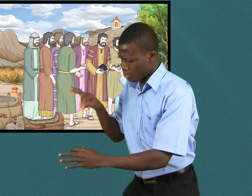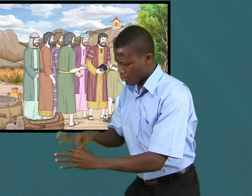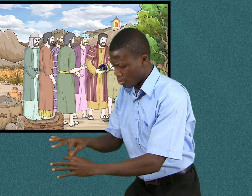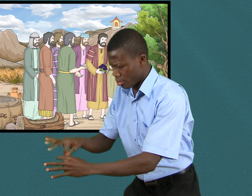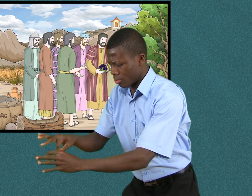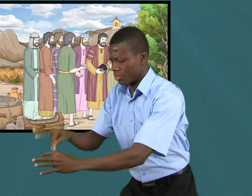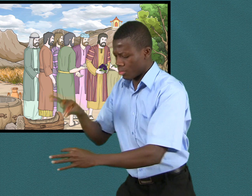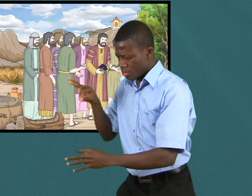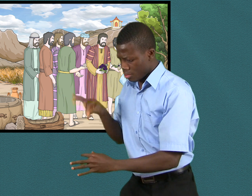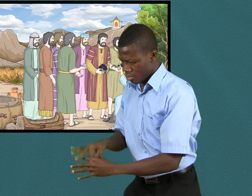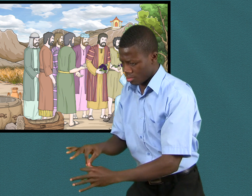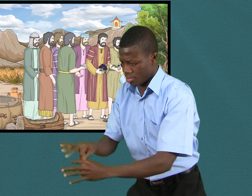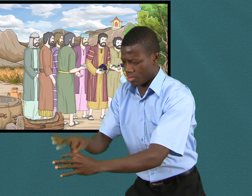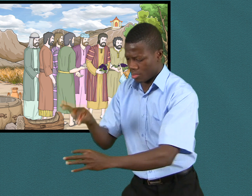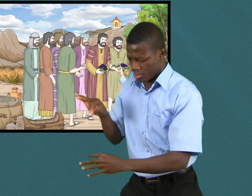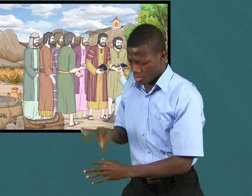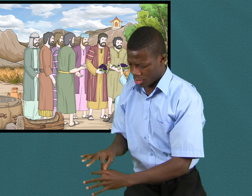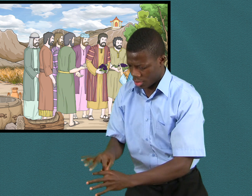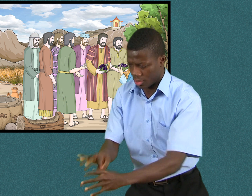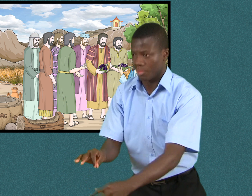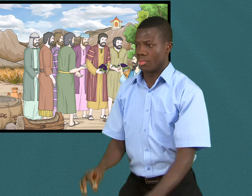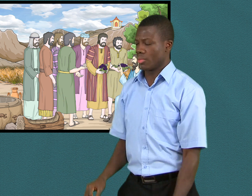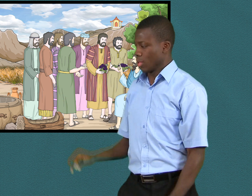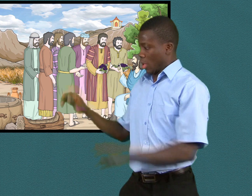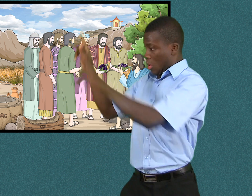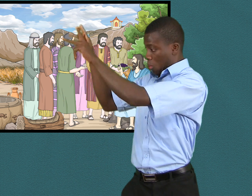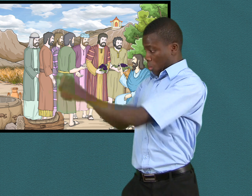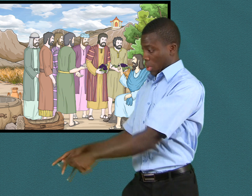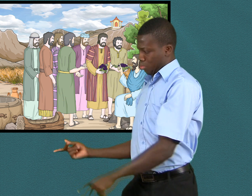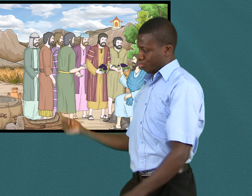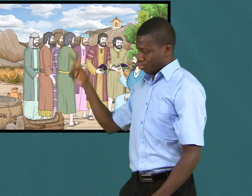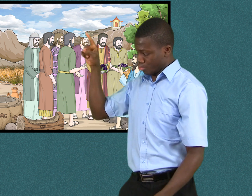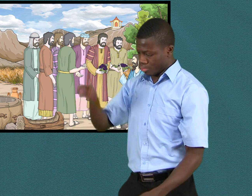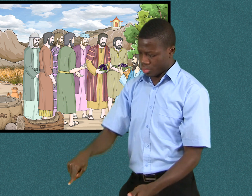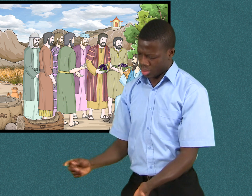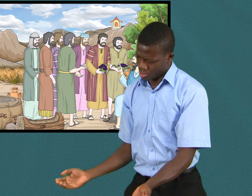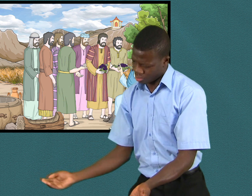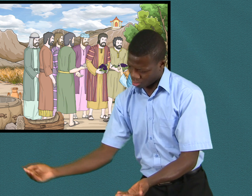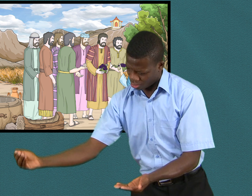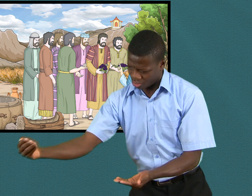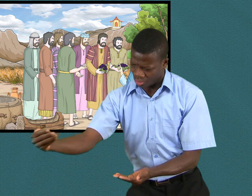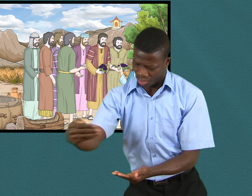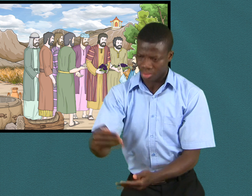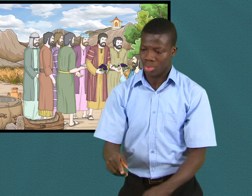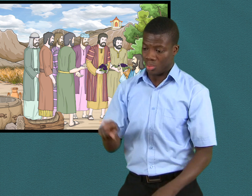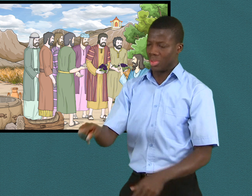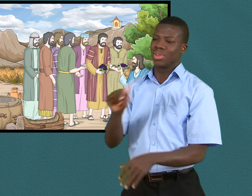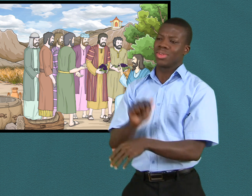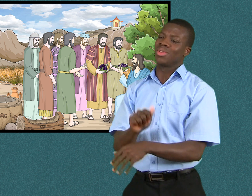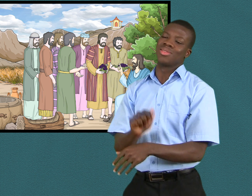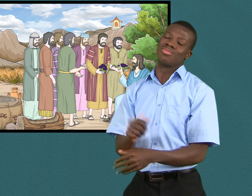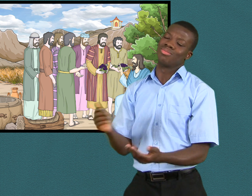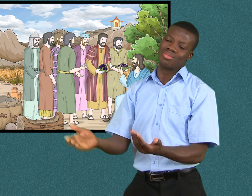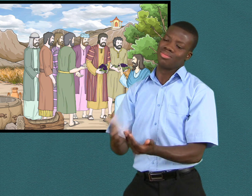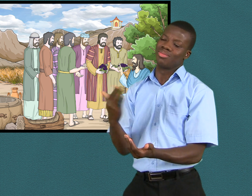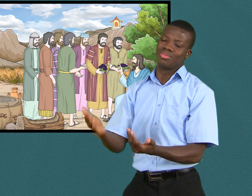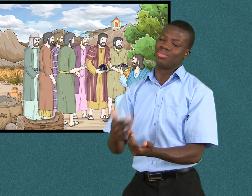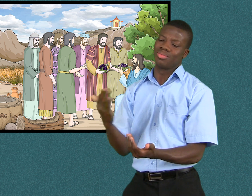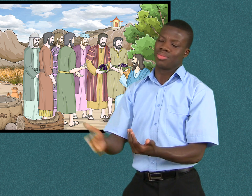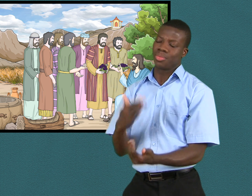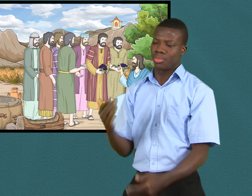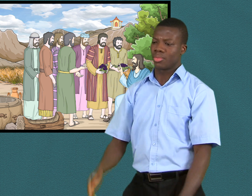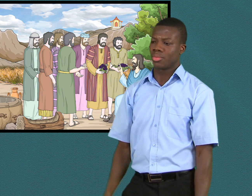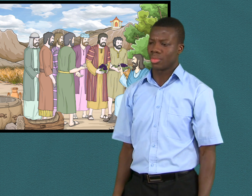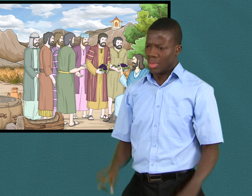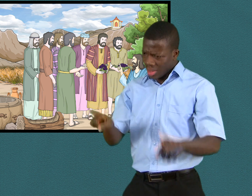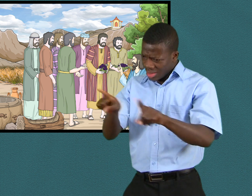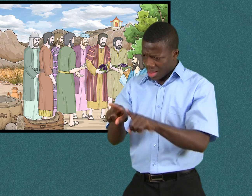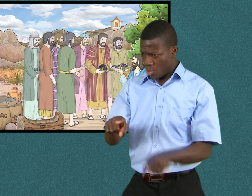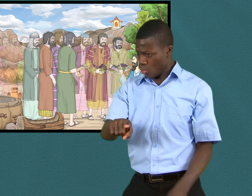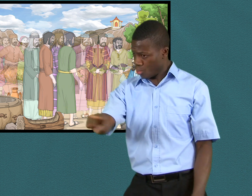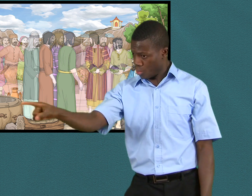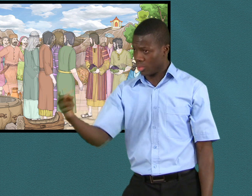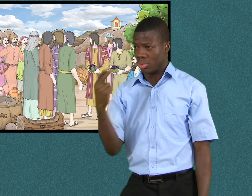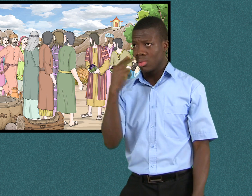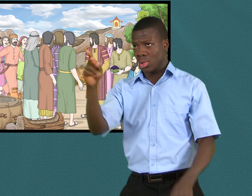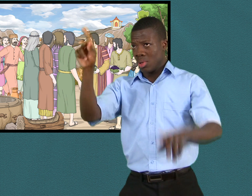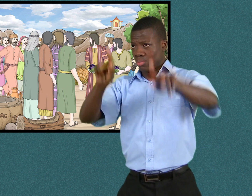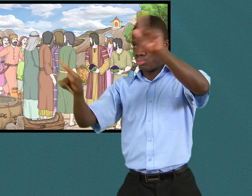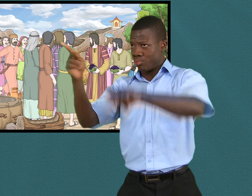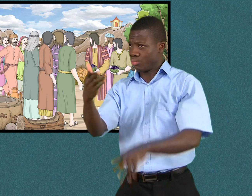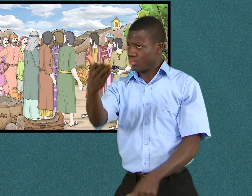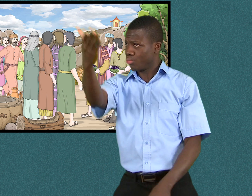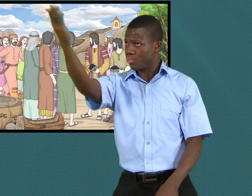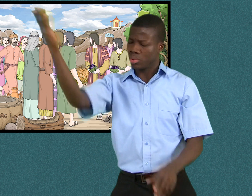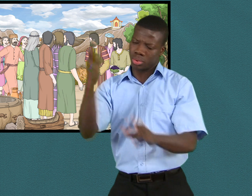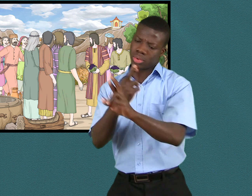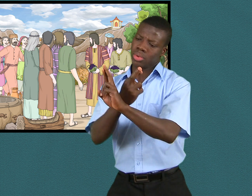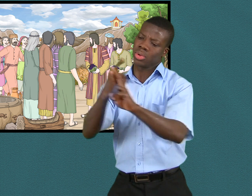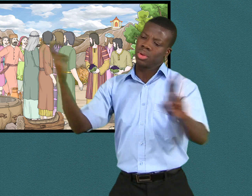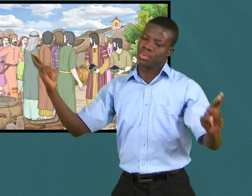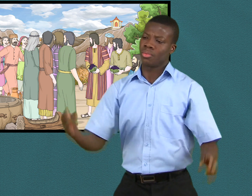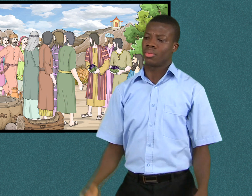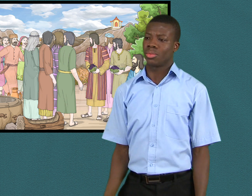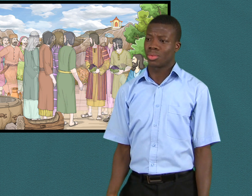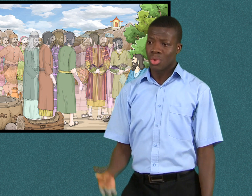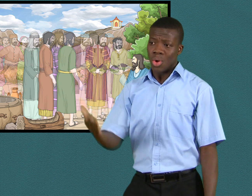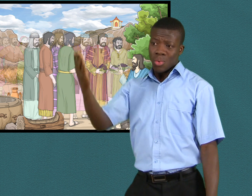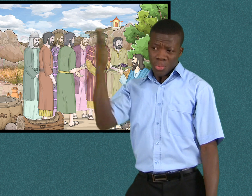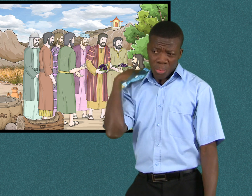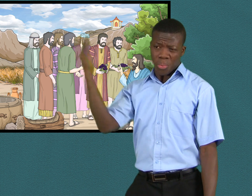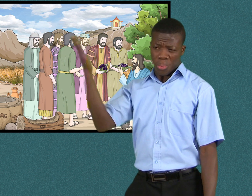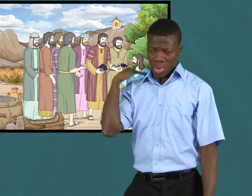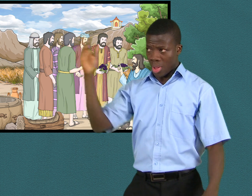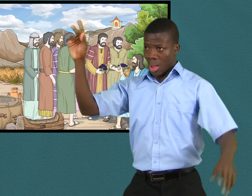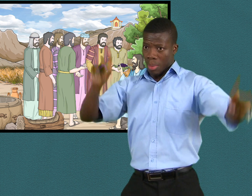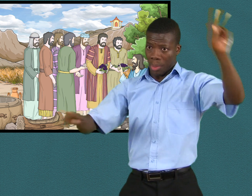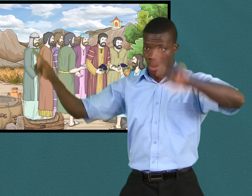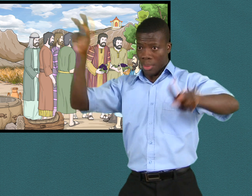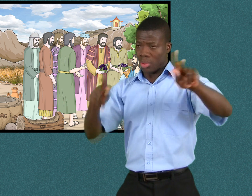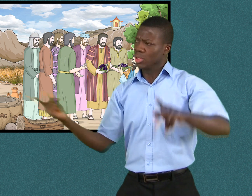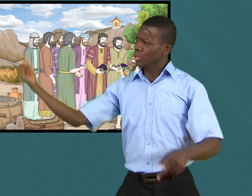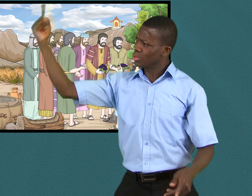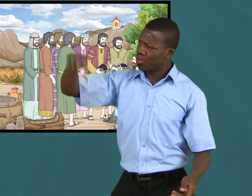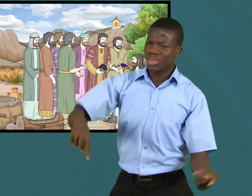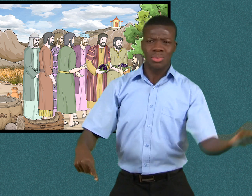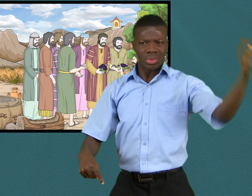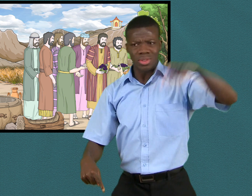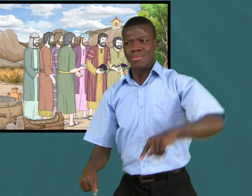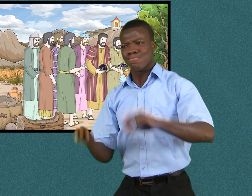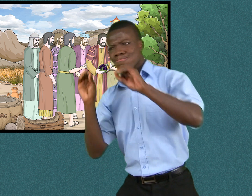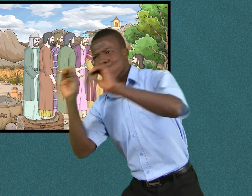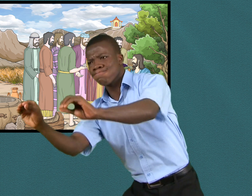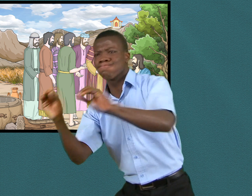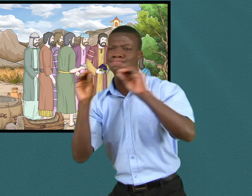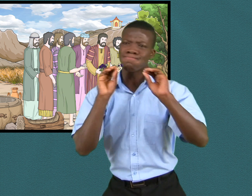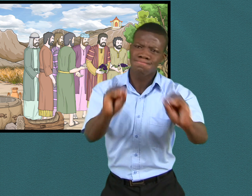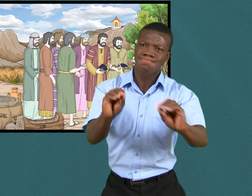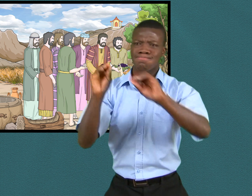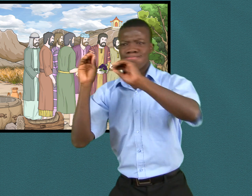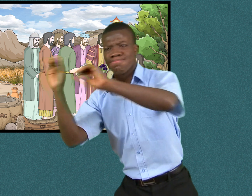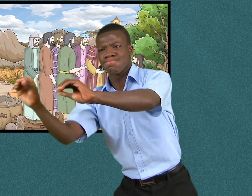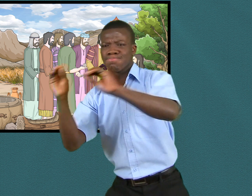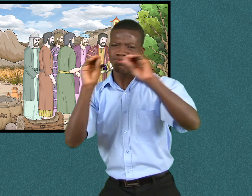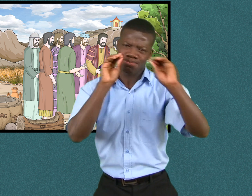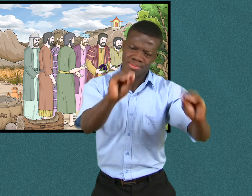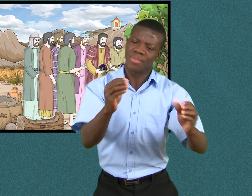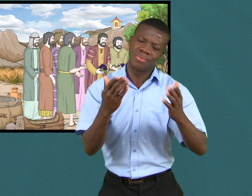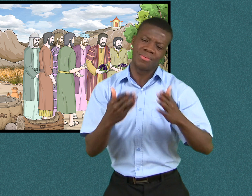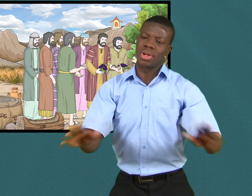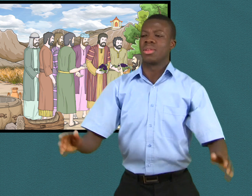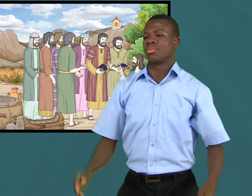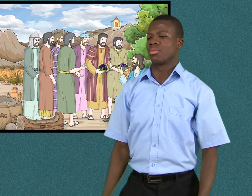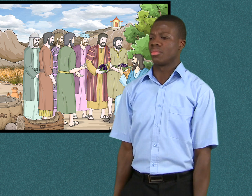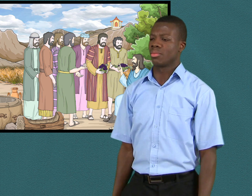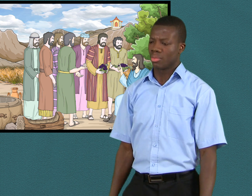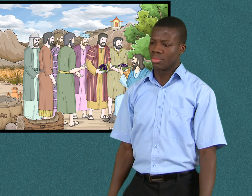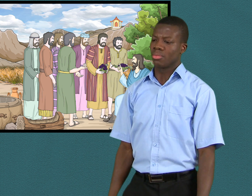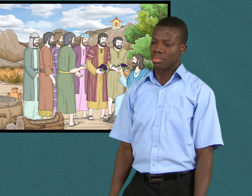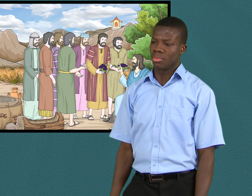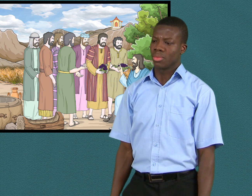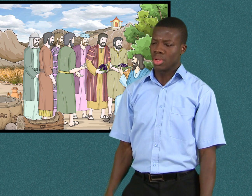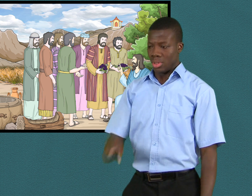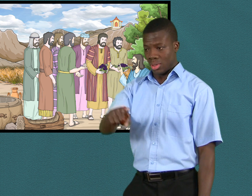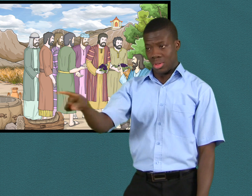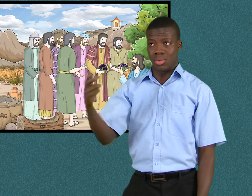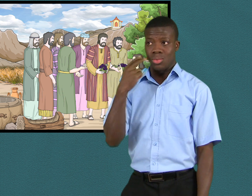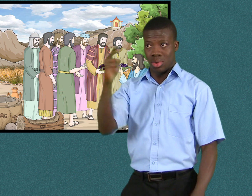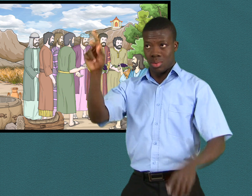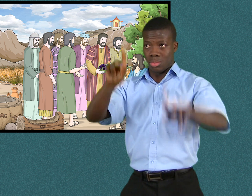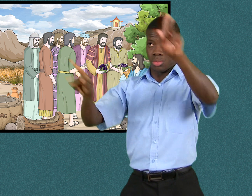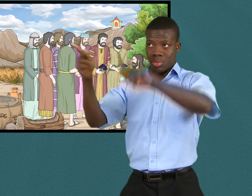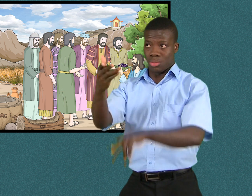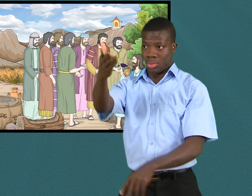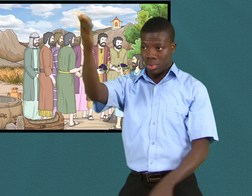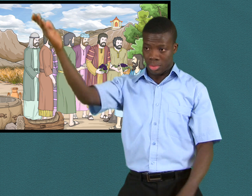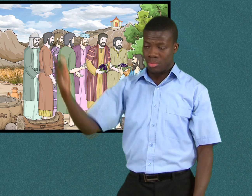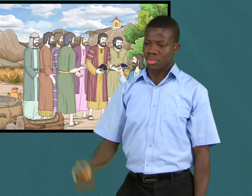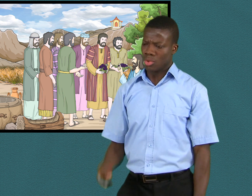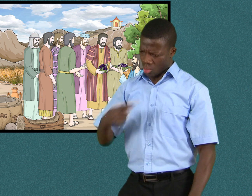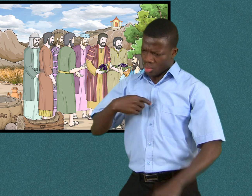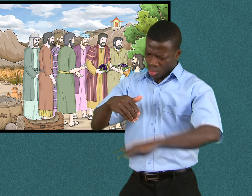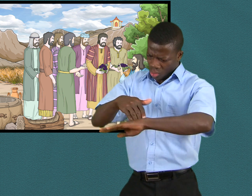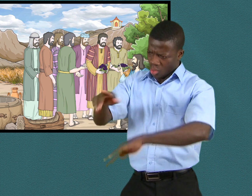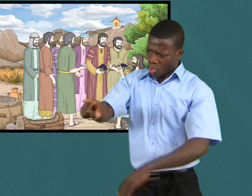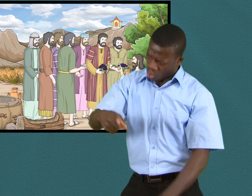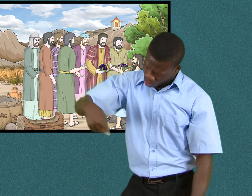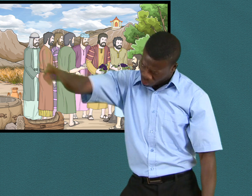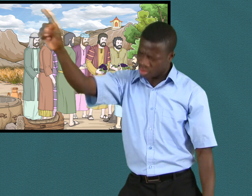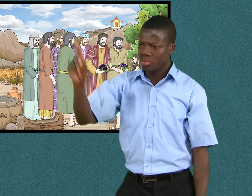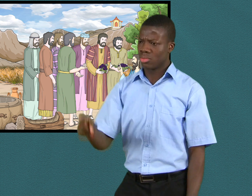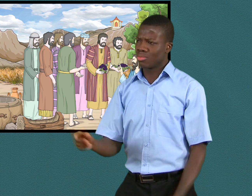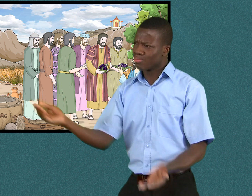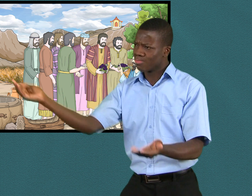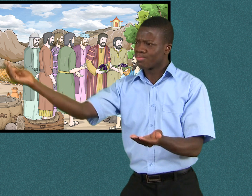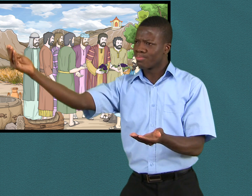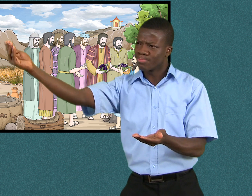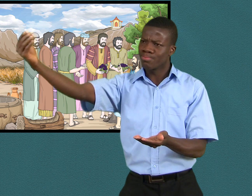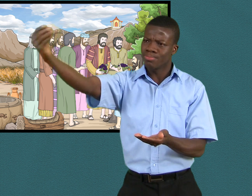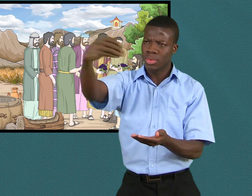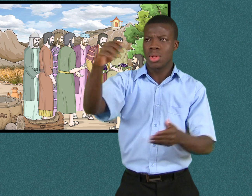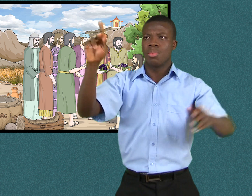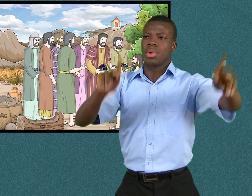Many of the Samaritans from that town believed in Jesus because of the woman’s testimony, “He told me everything I ever did.”